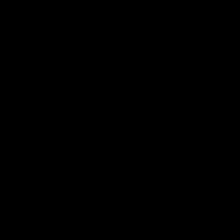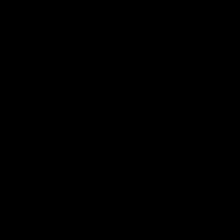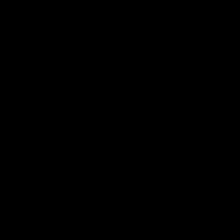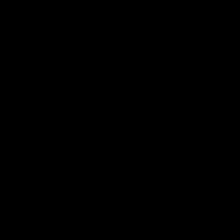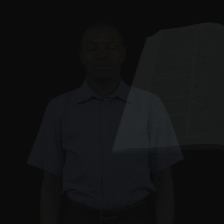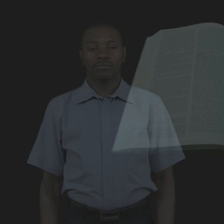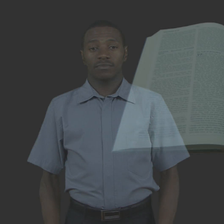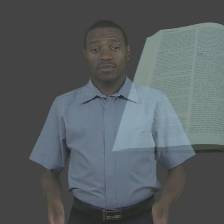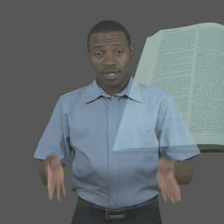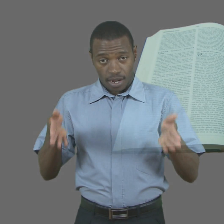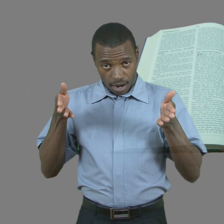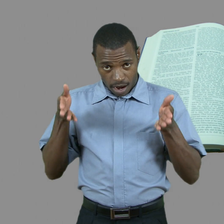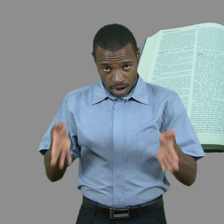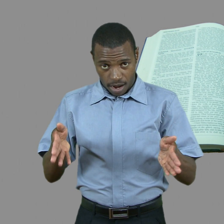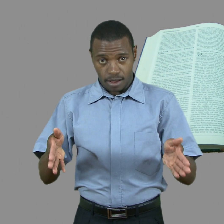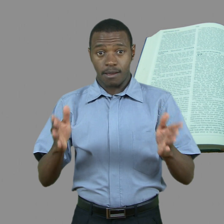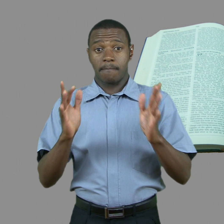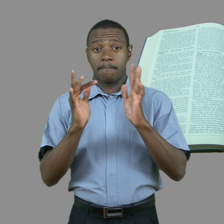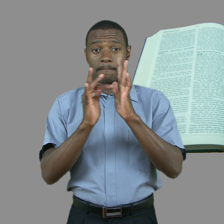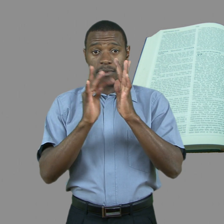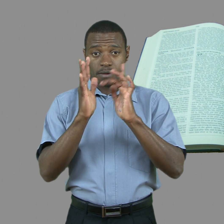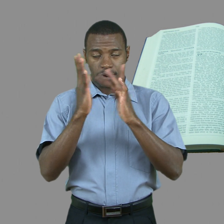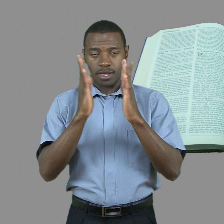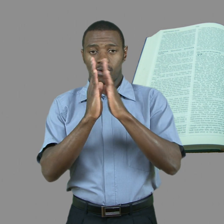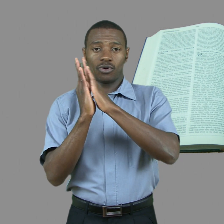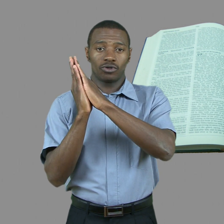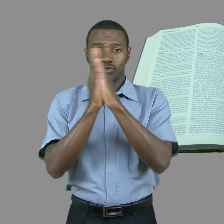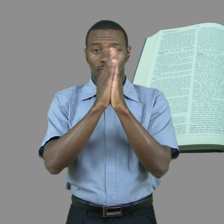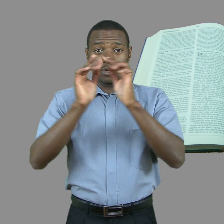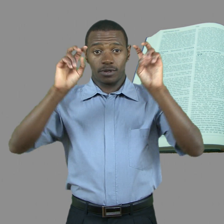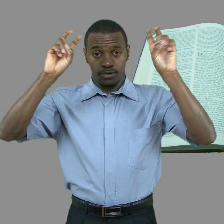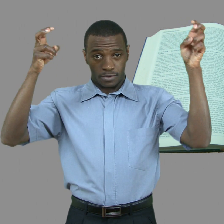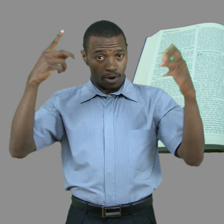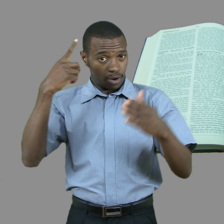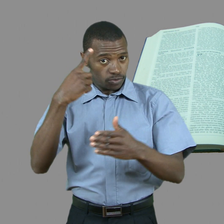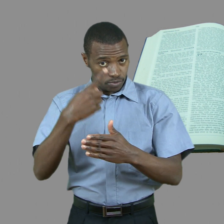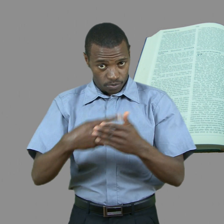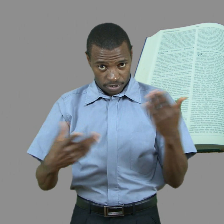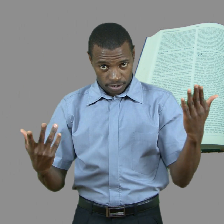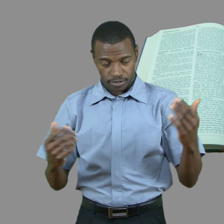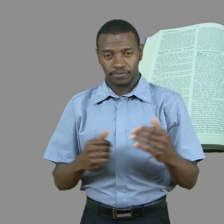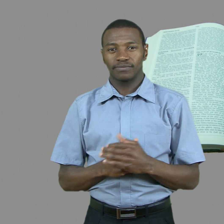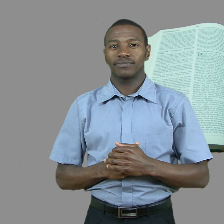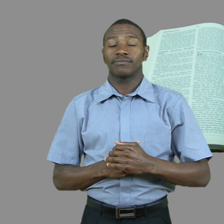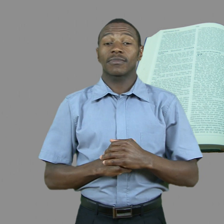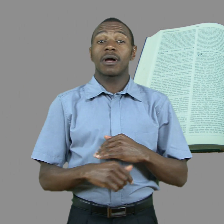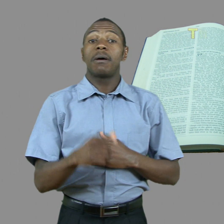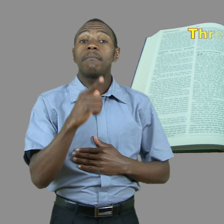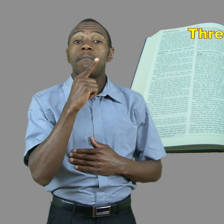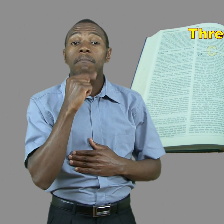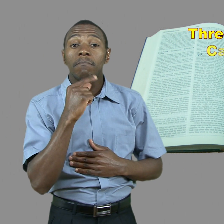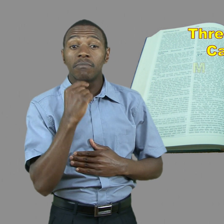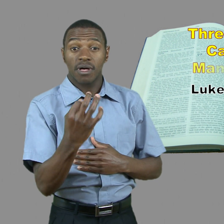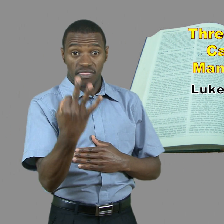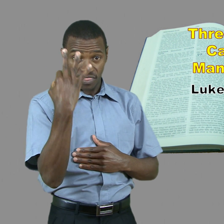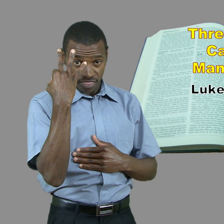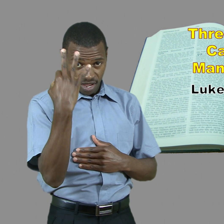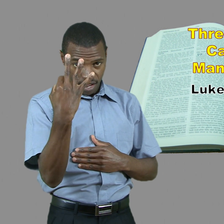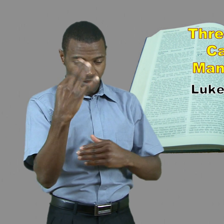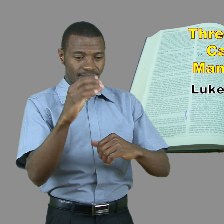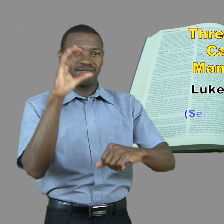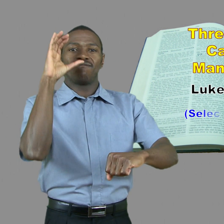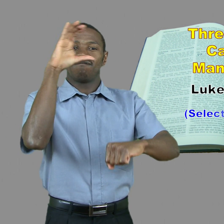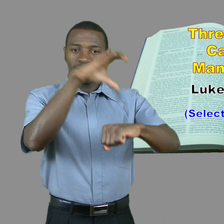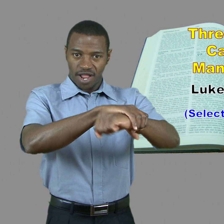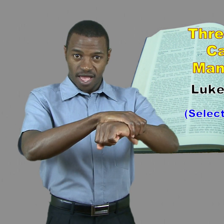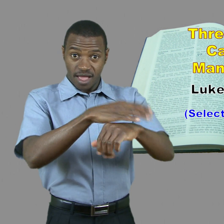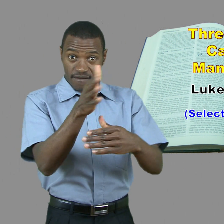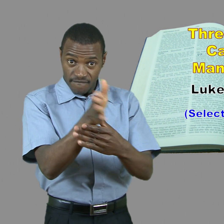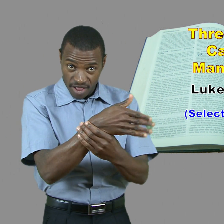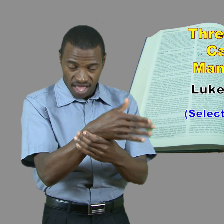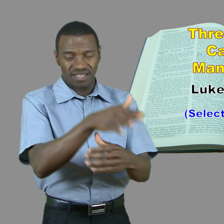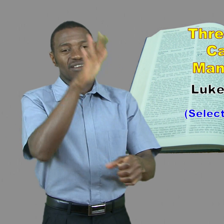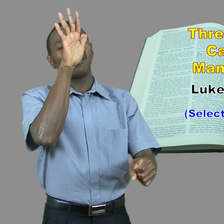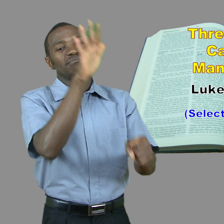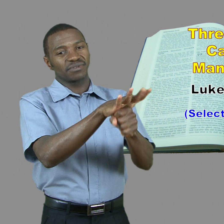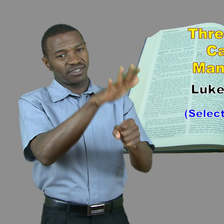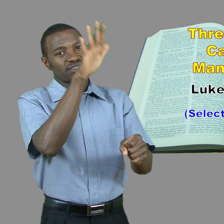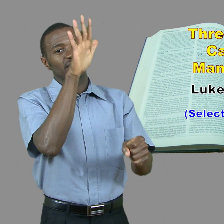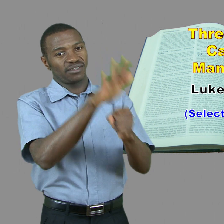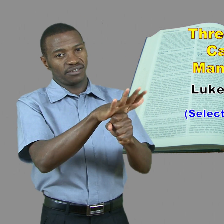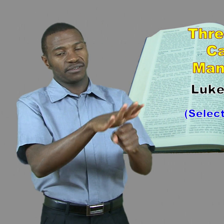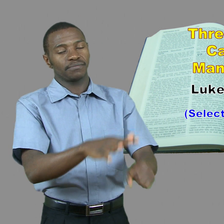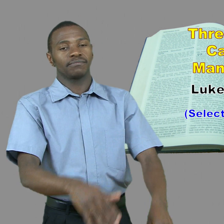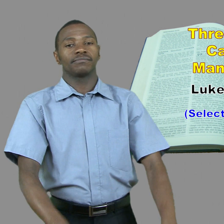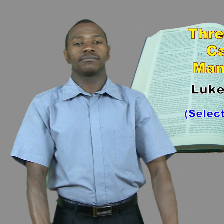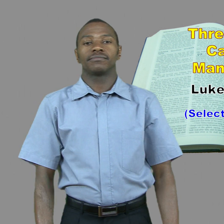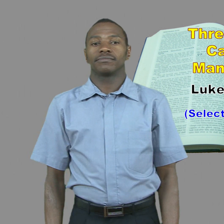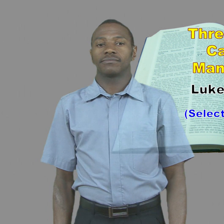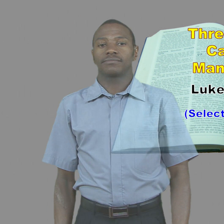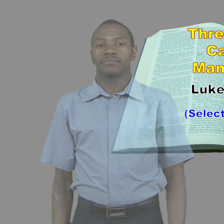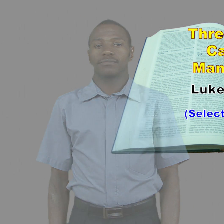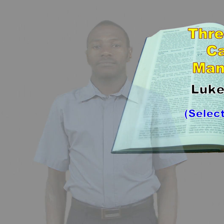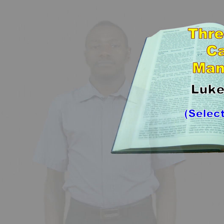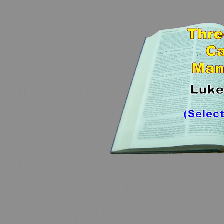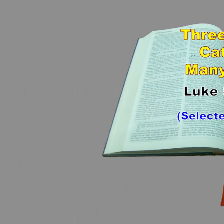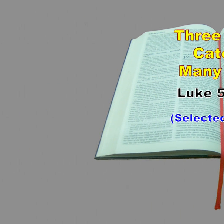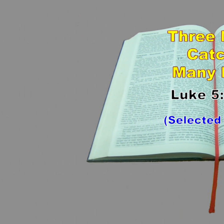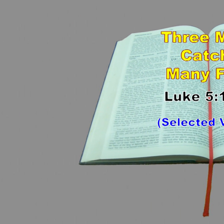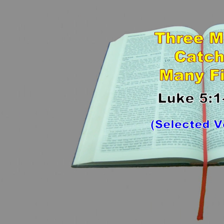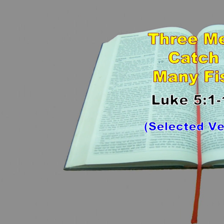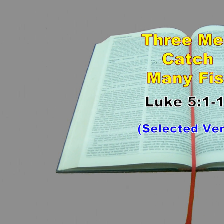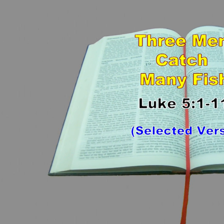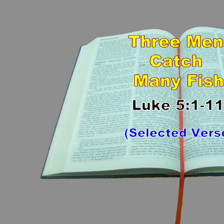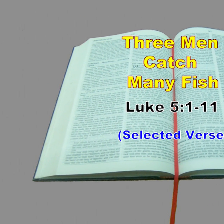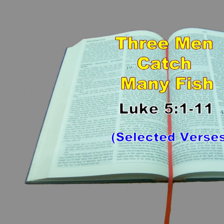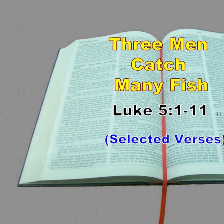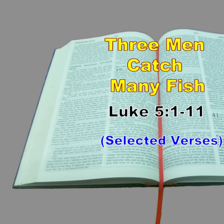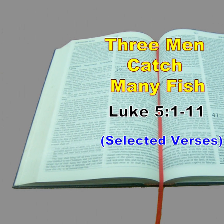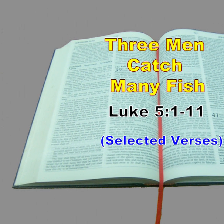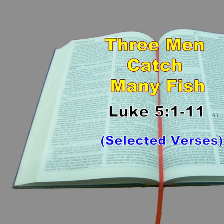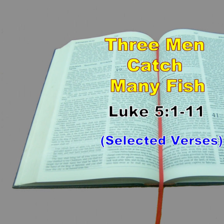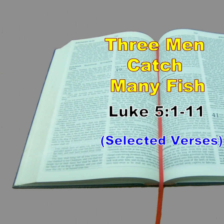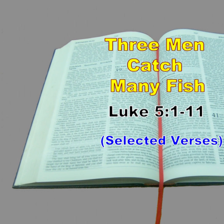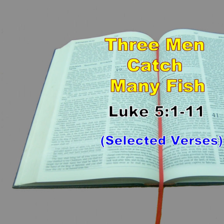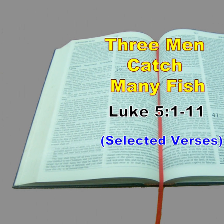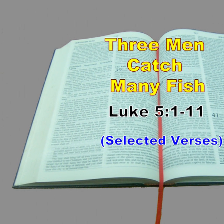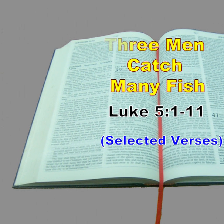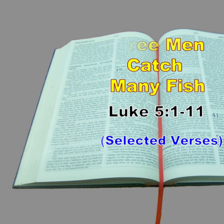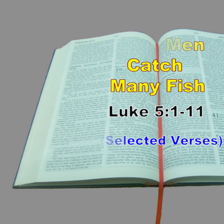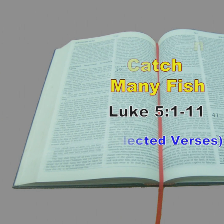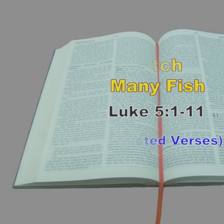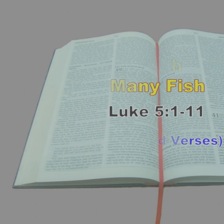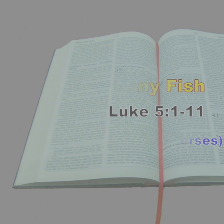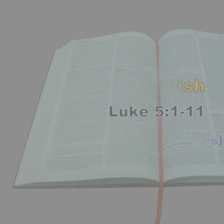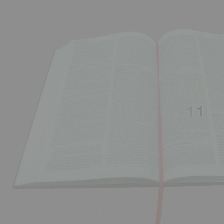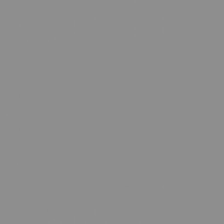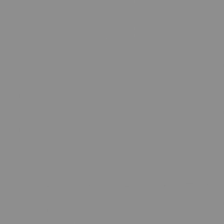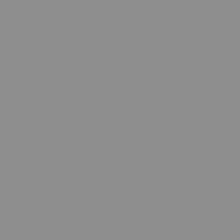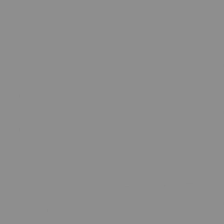Three men catch many fish